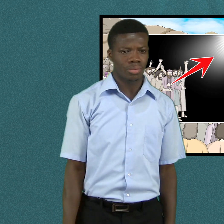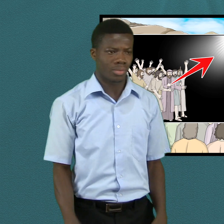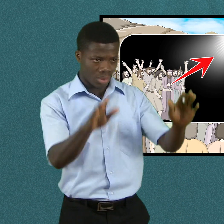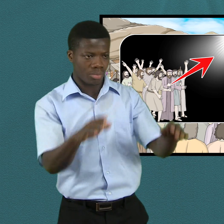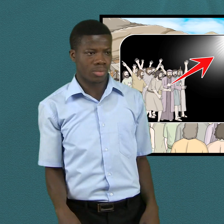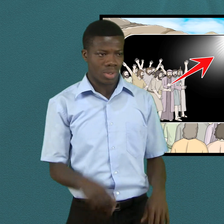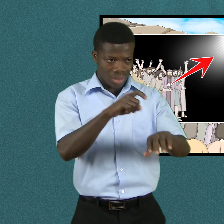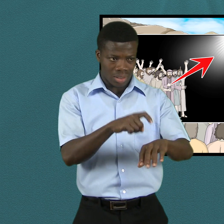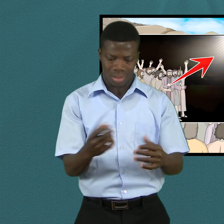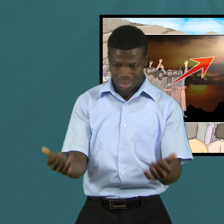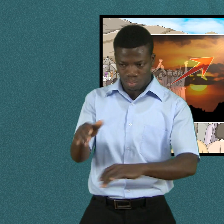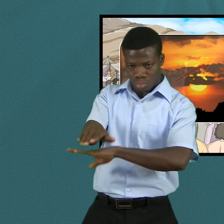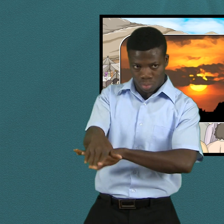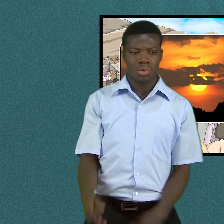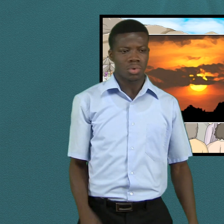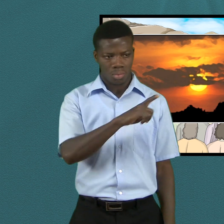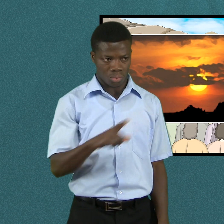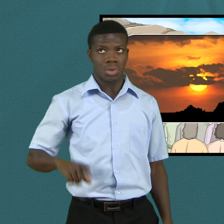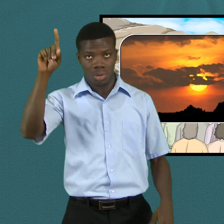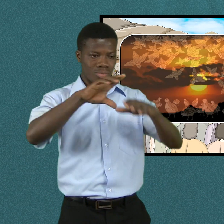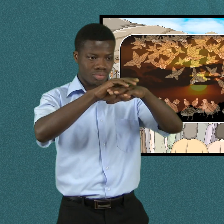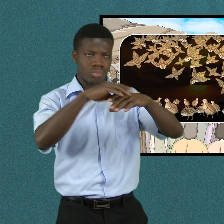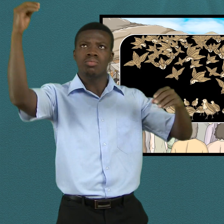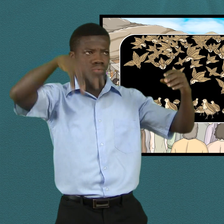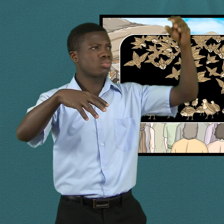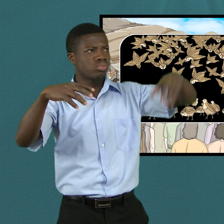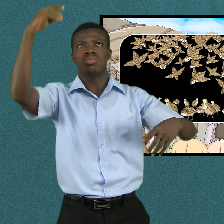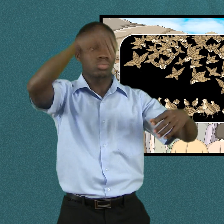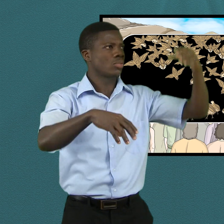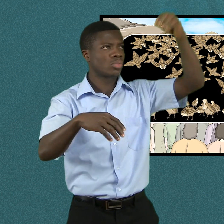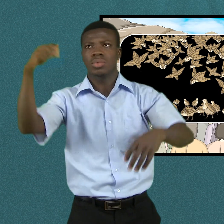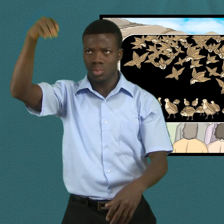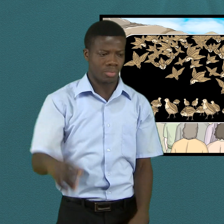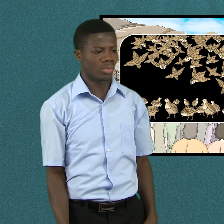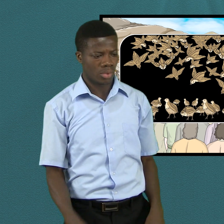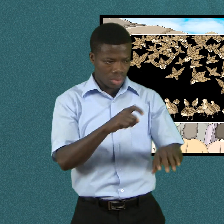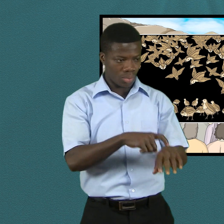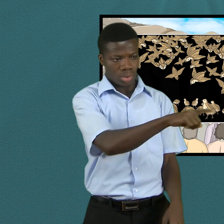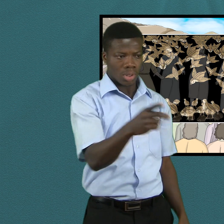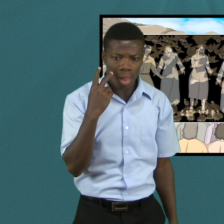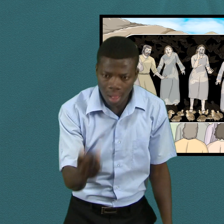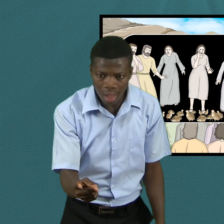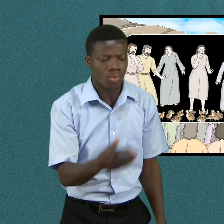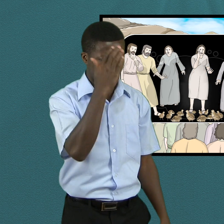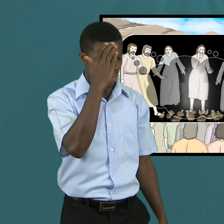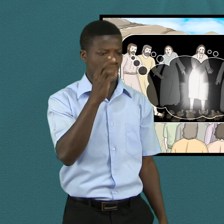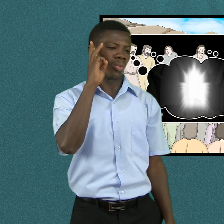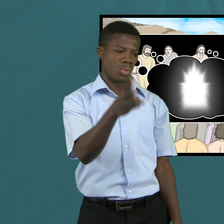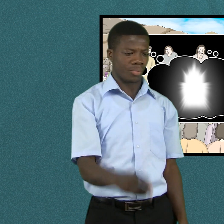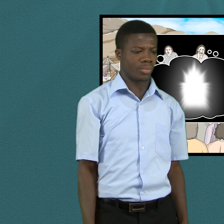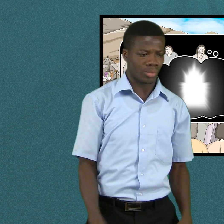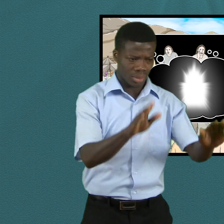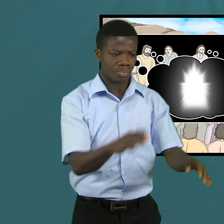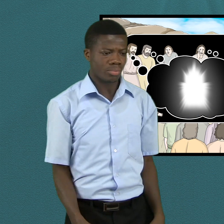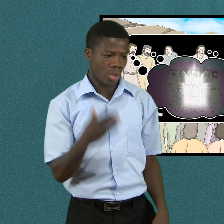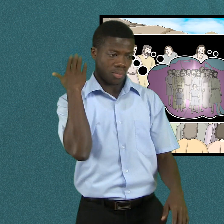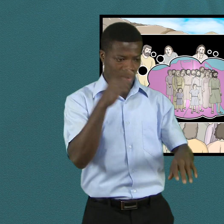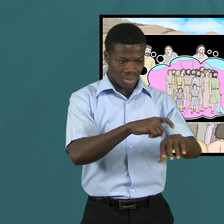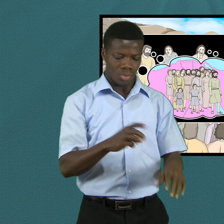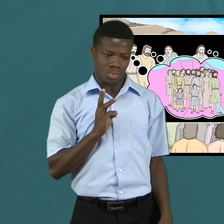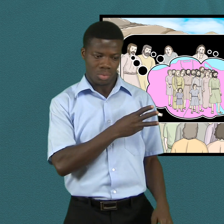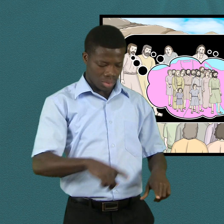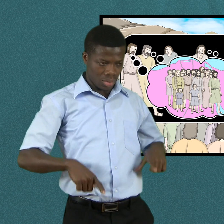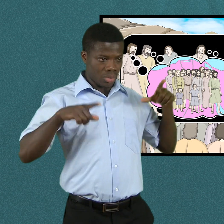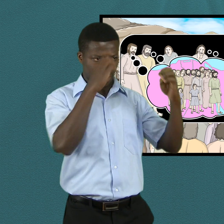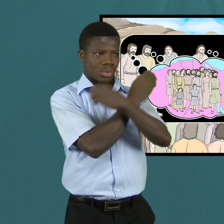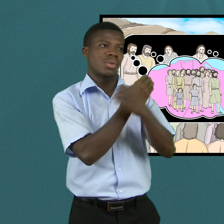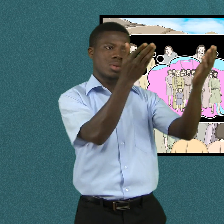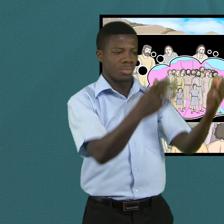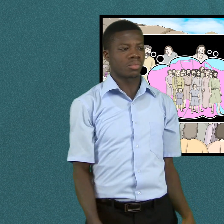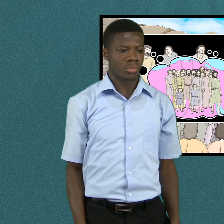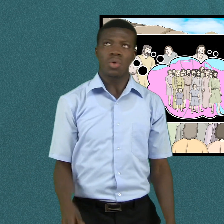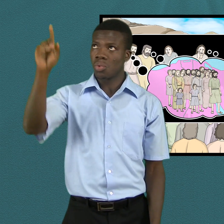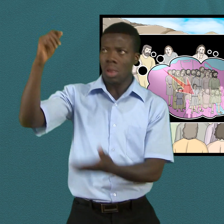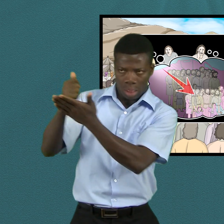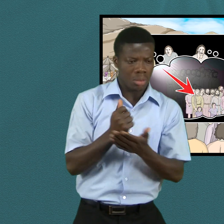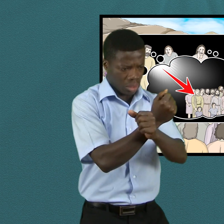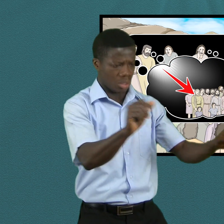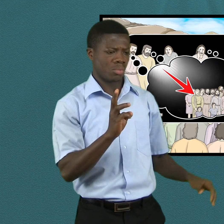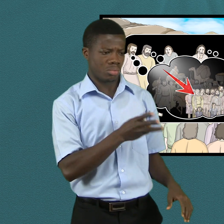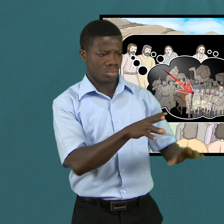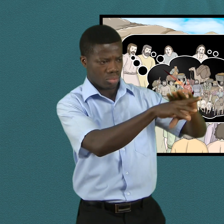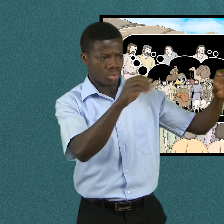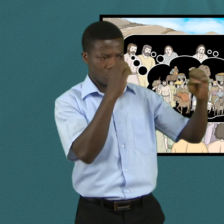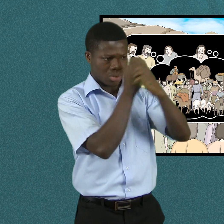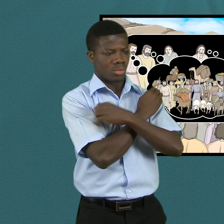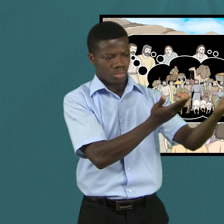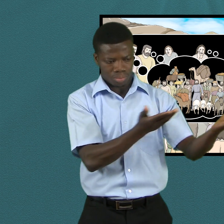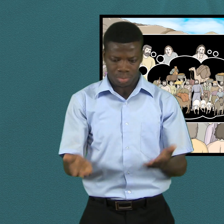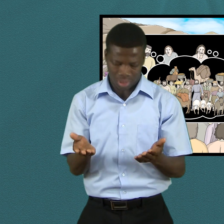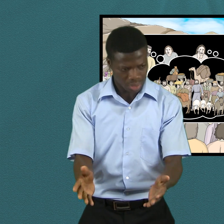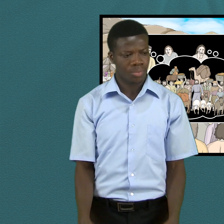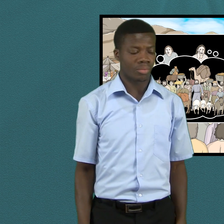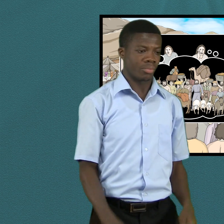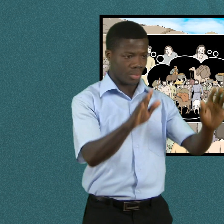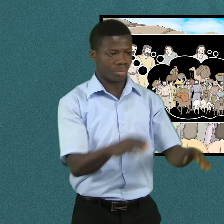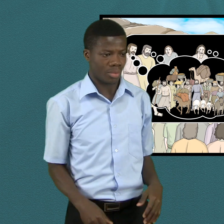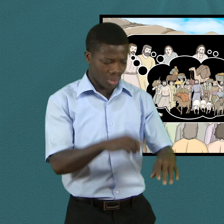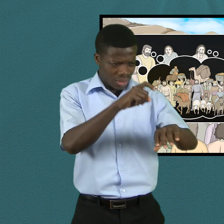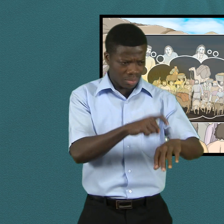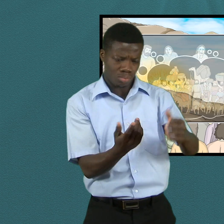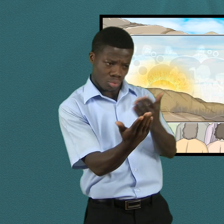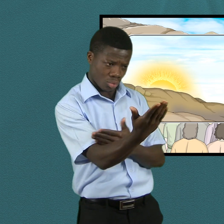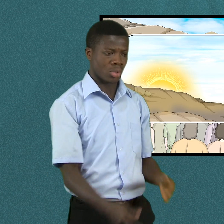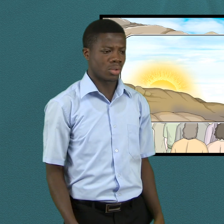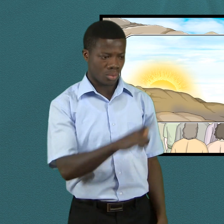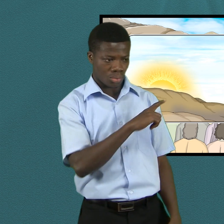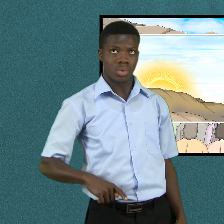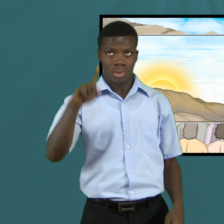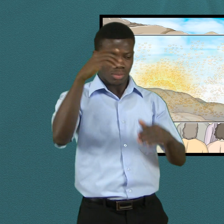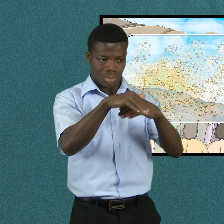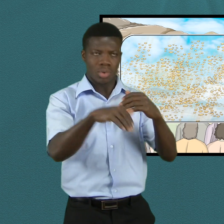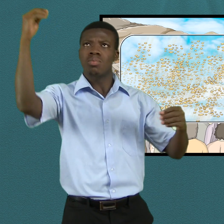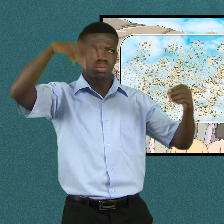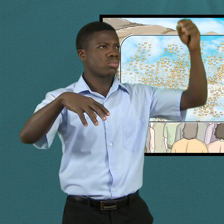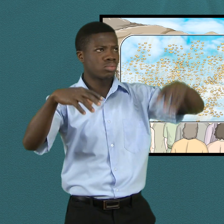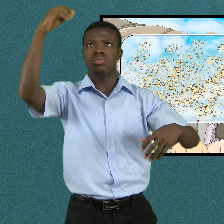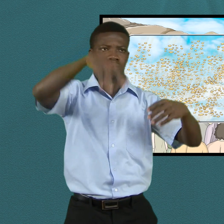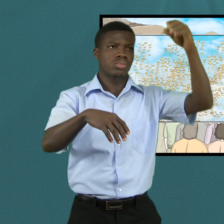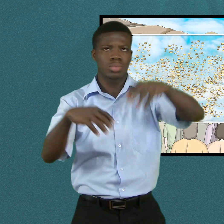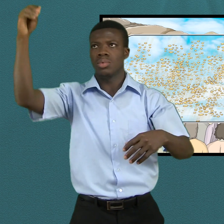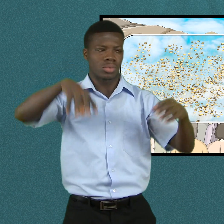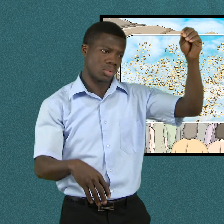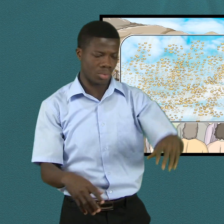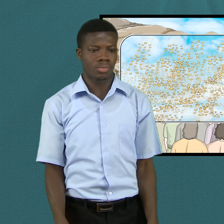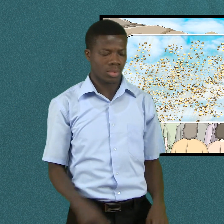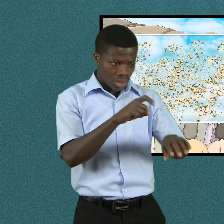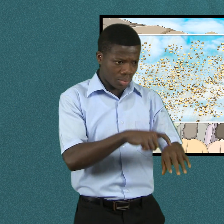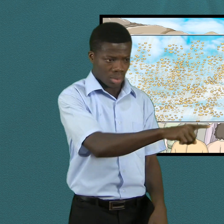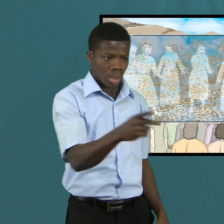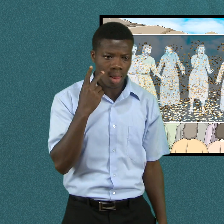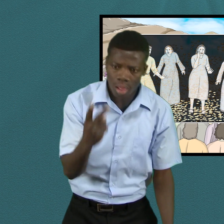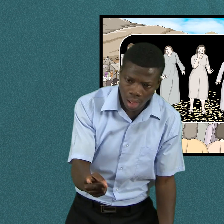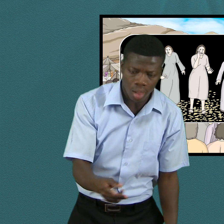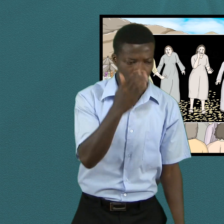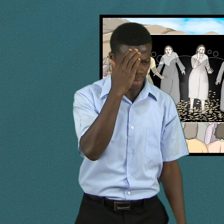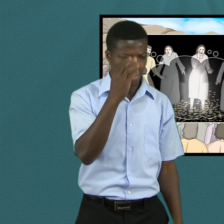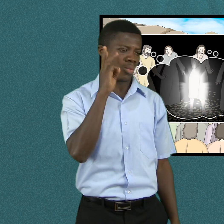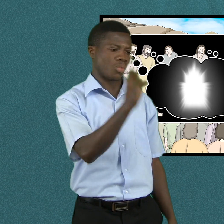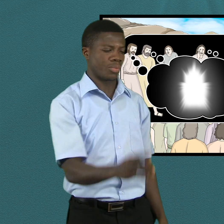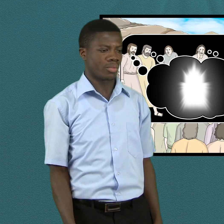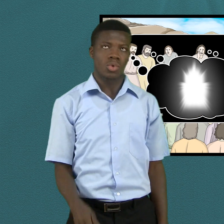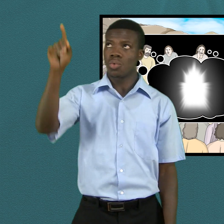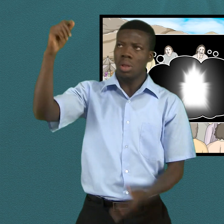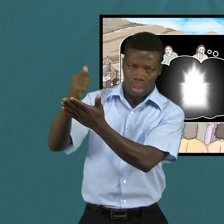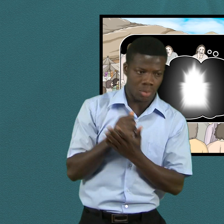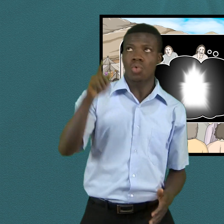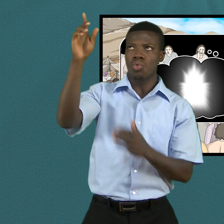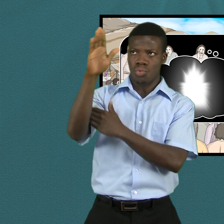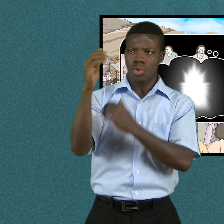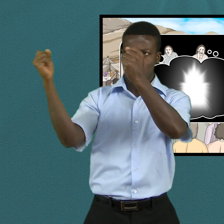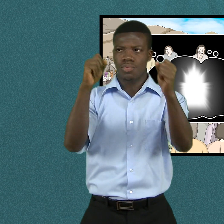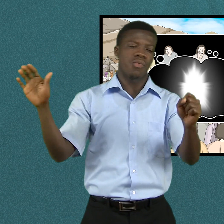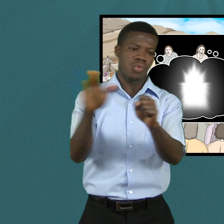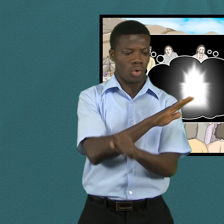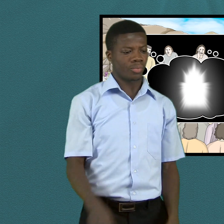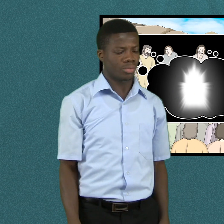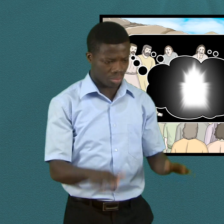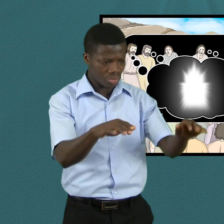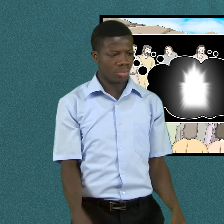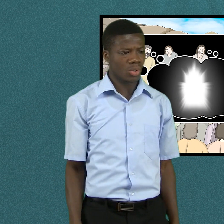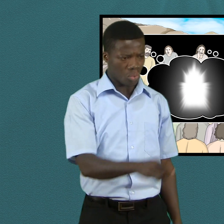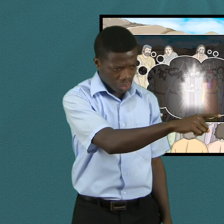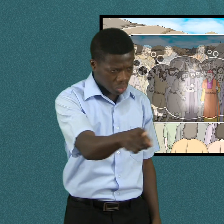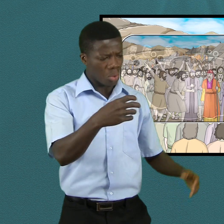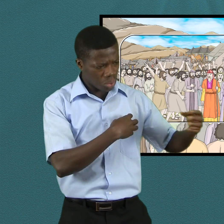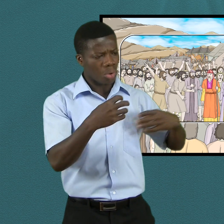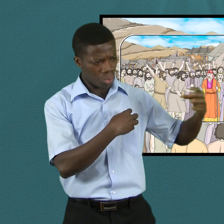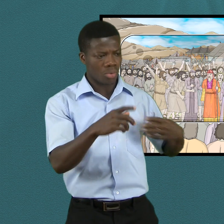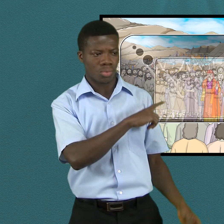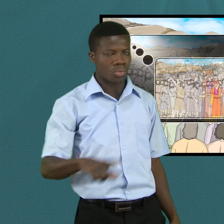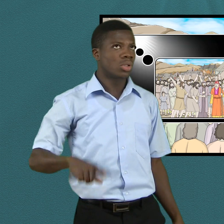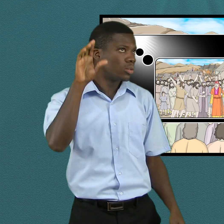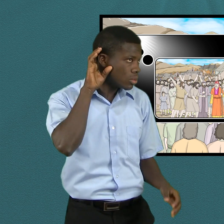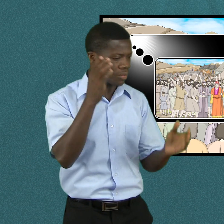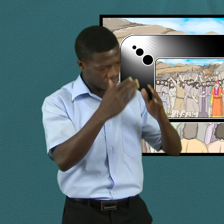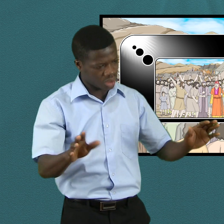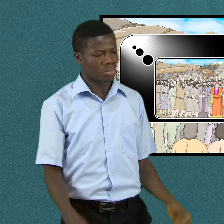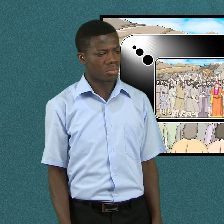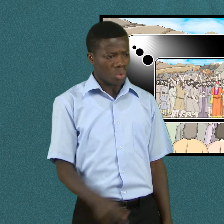And Moses added, “The LORD will give you meat to eat this evening and bread to fill you in the morning, for He has heard your grumbling against Him.